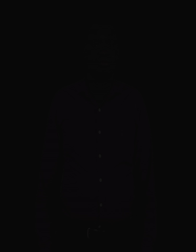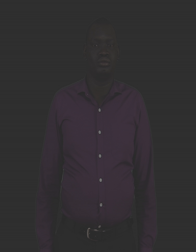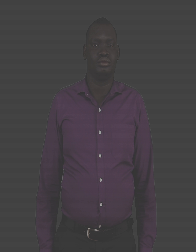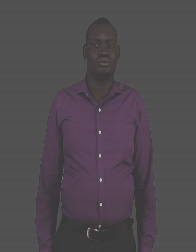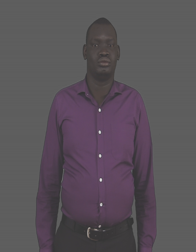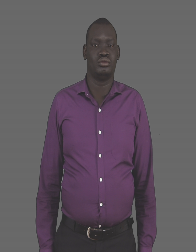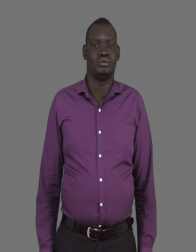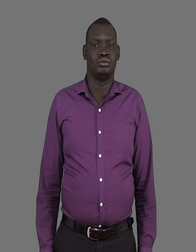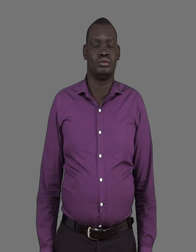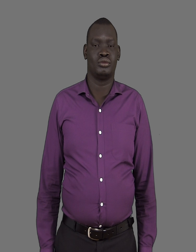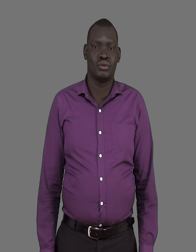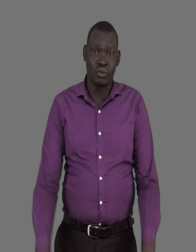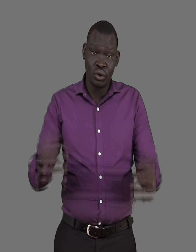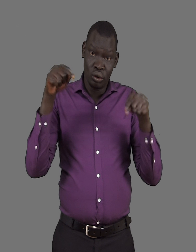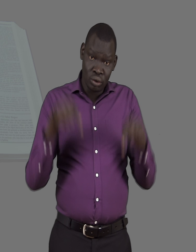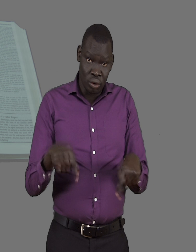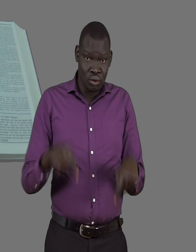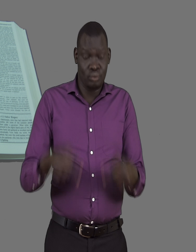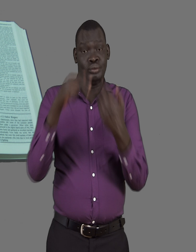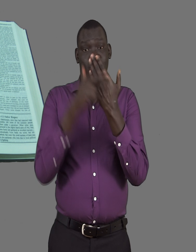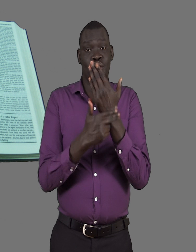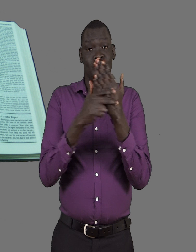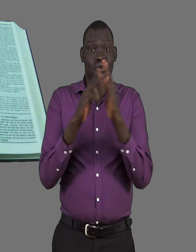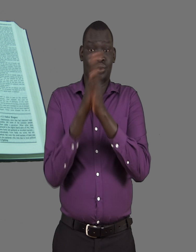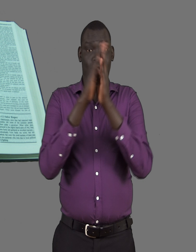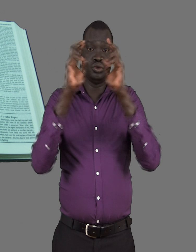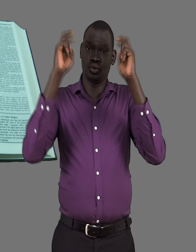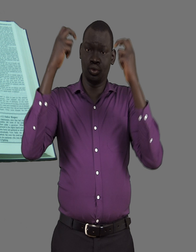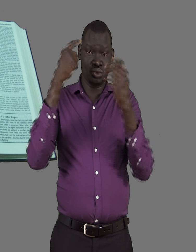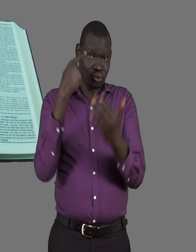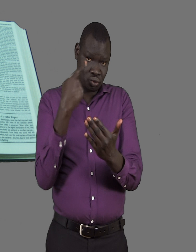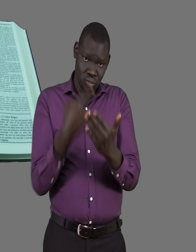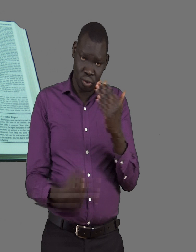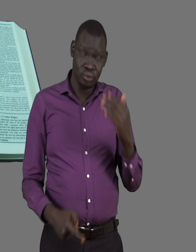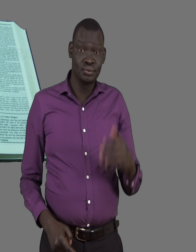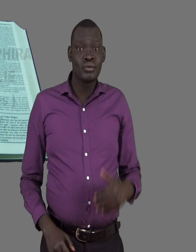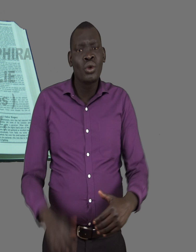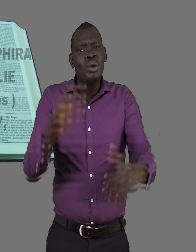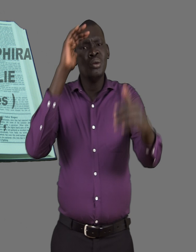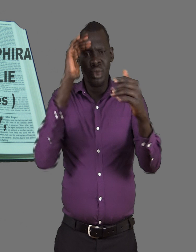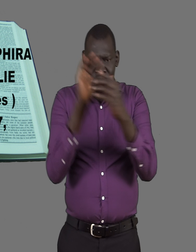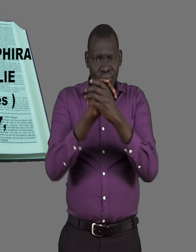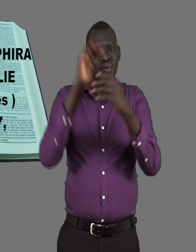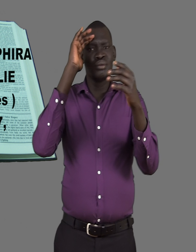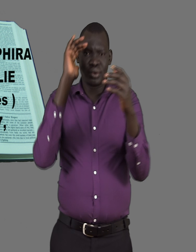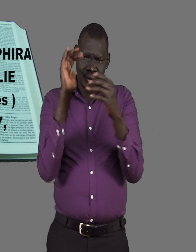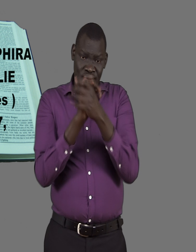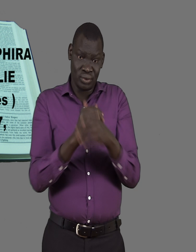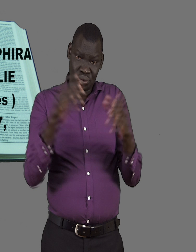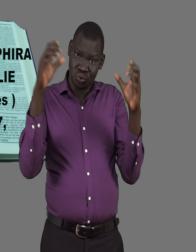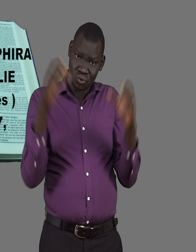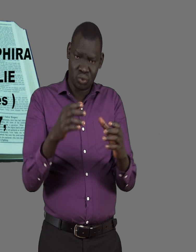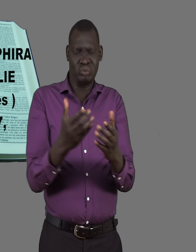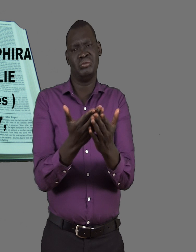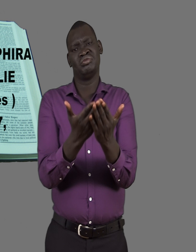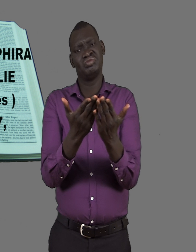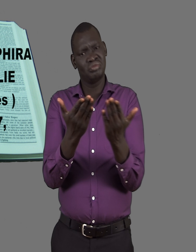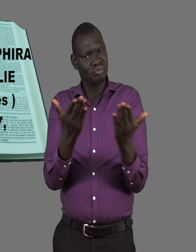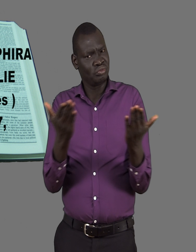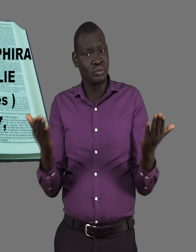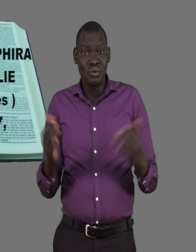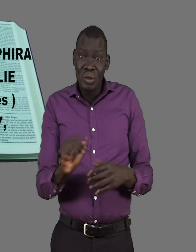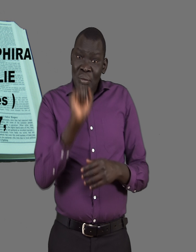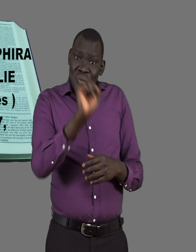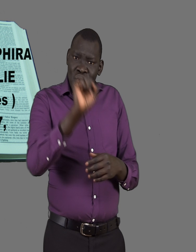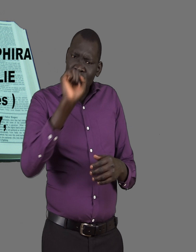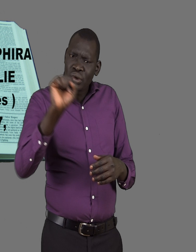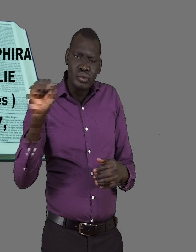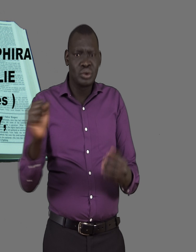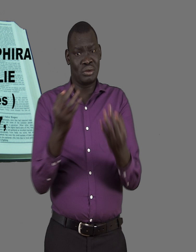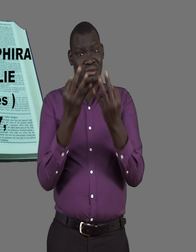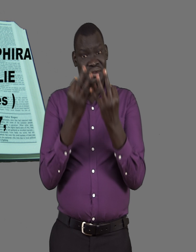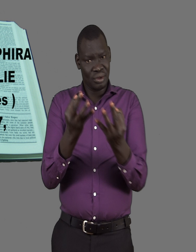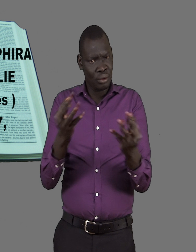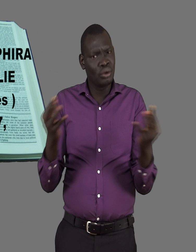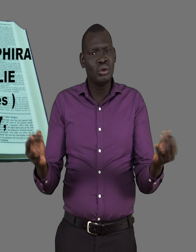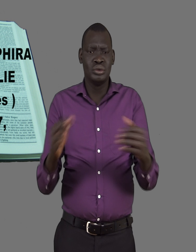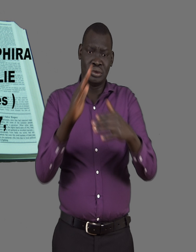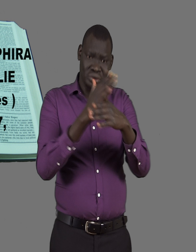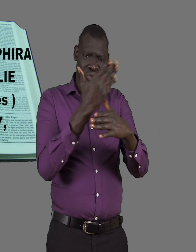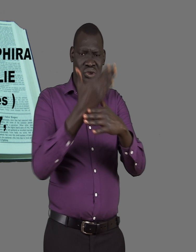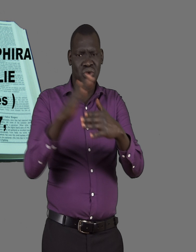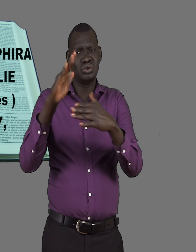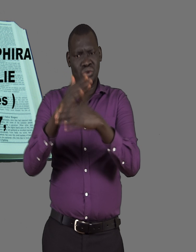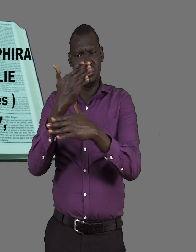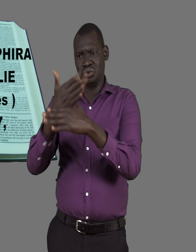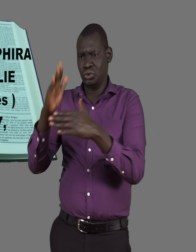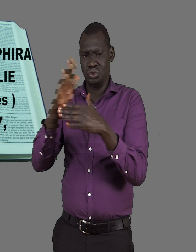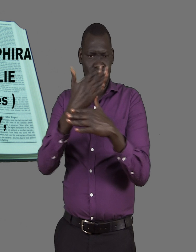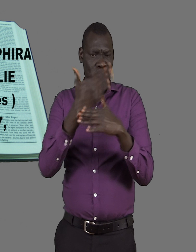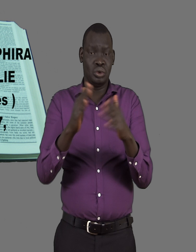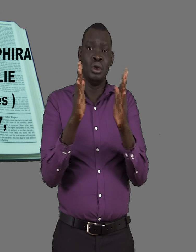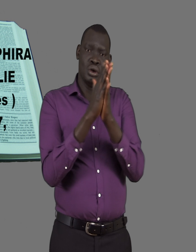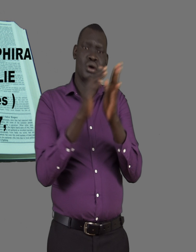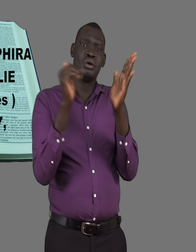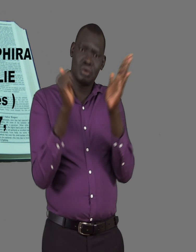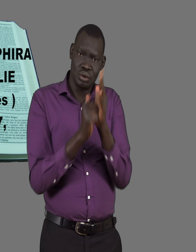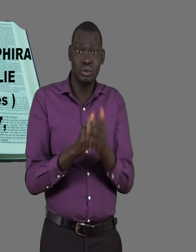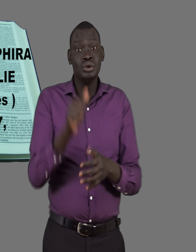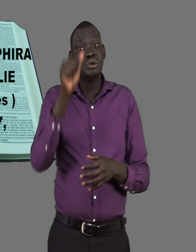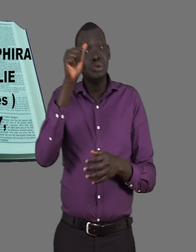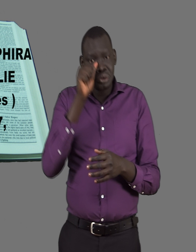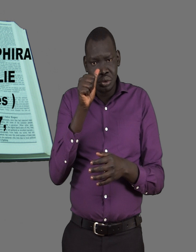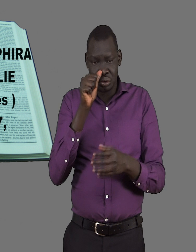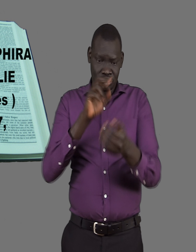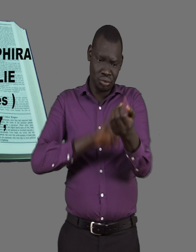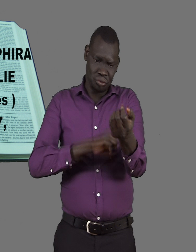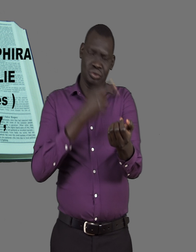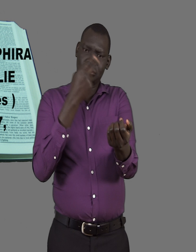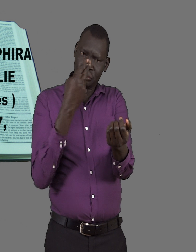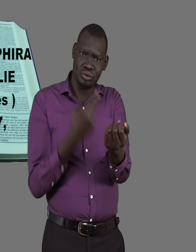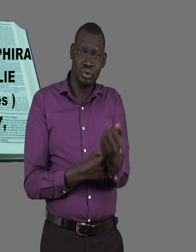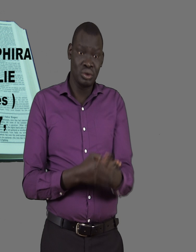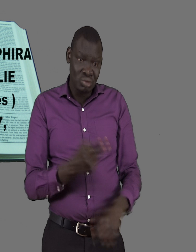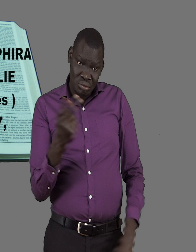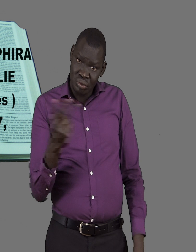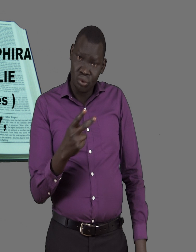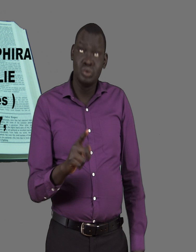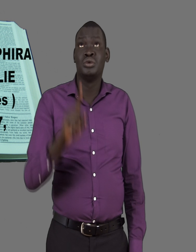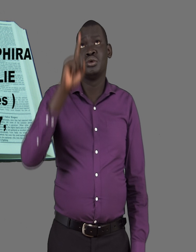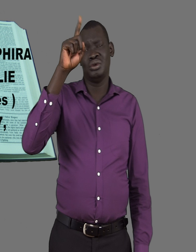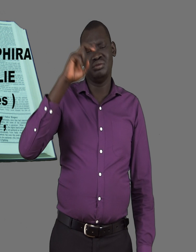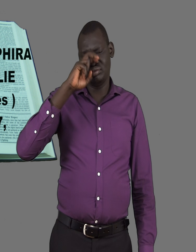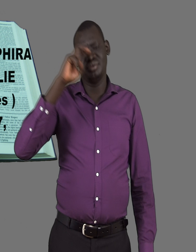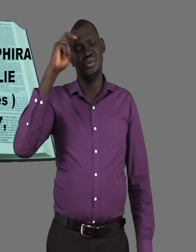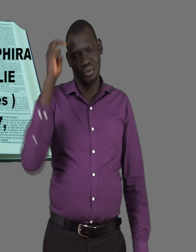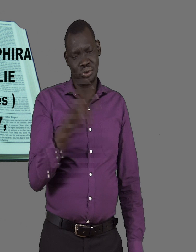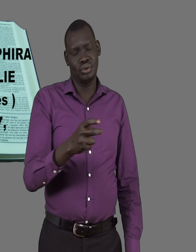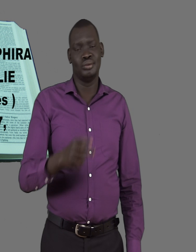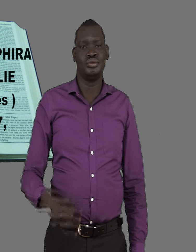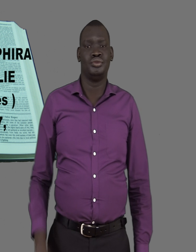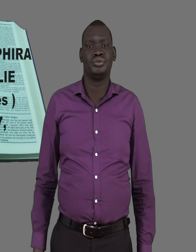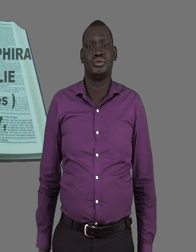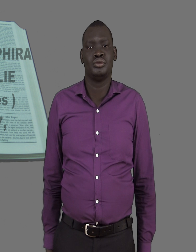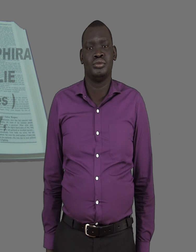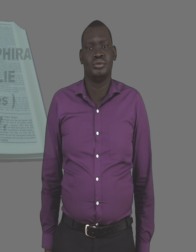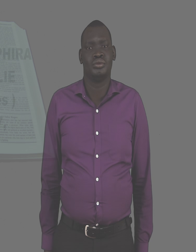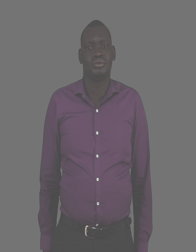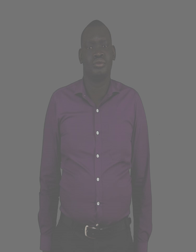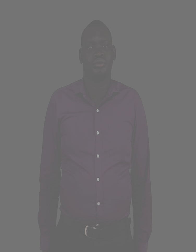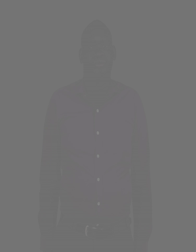God punish Ananias and Sapphira for telling a lie